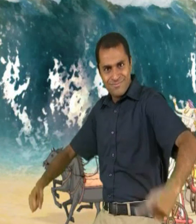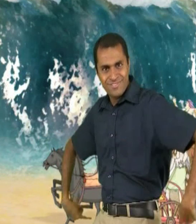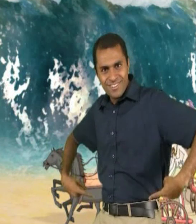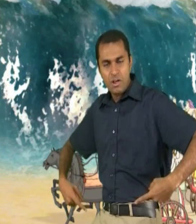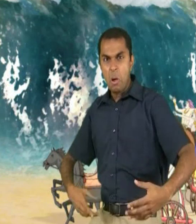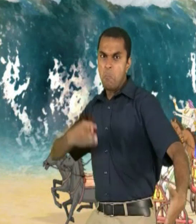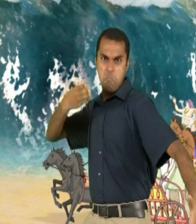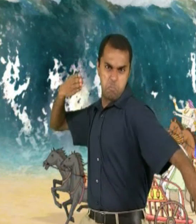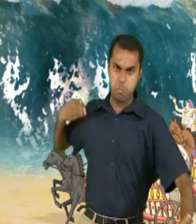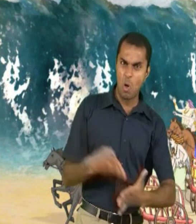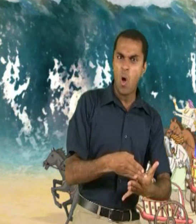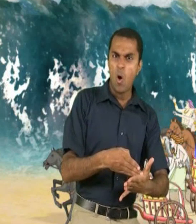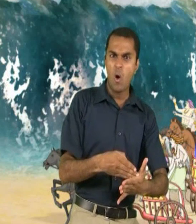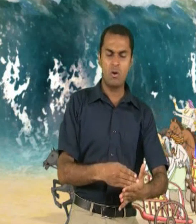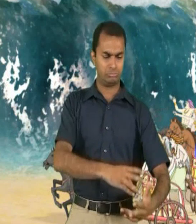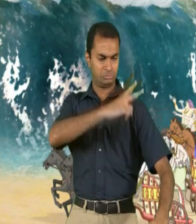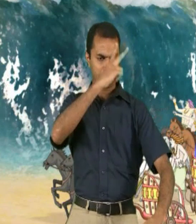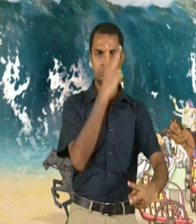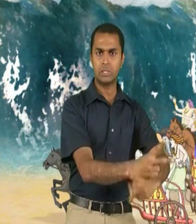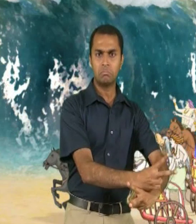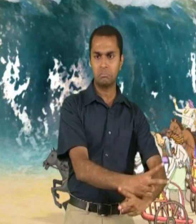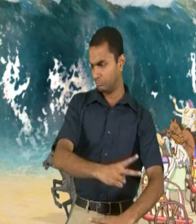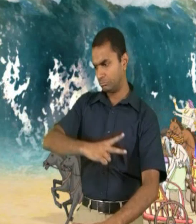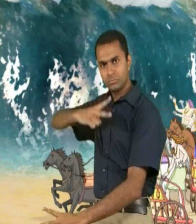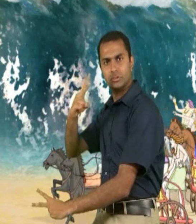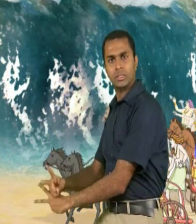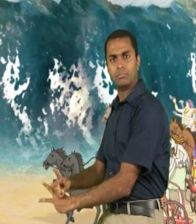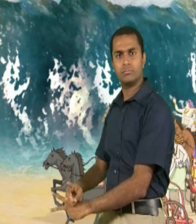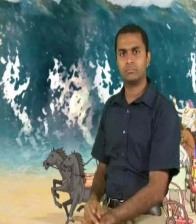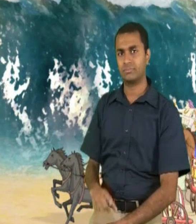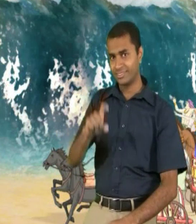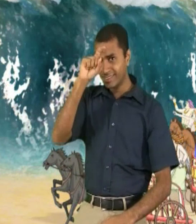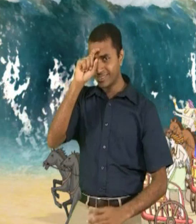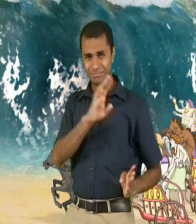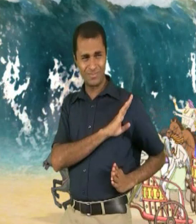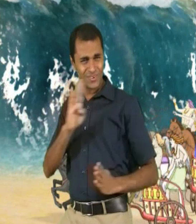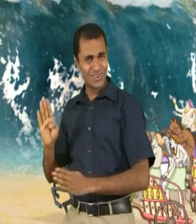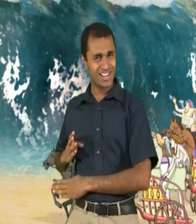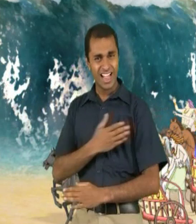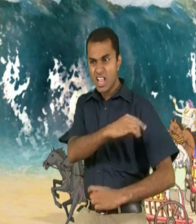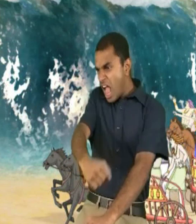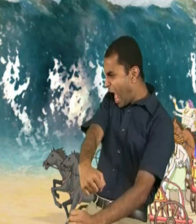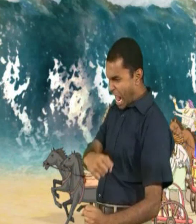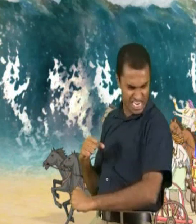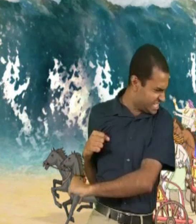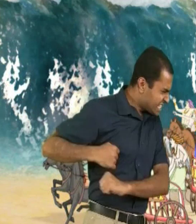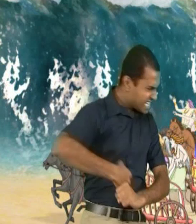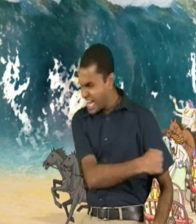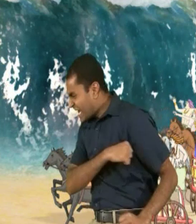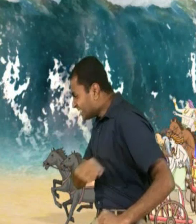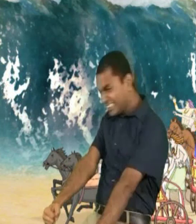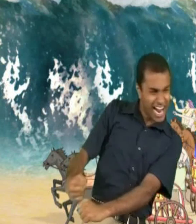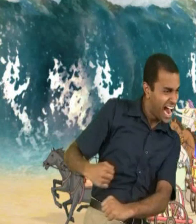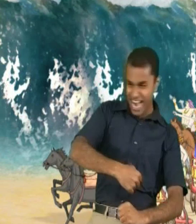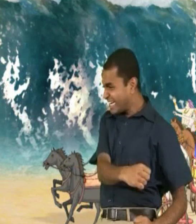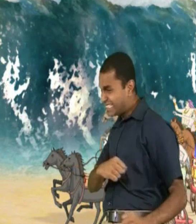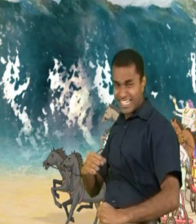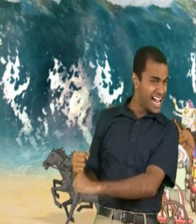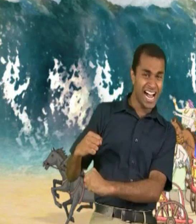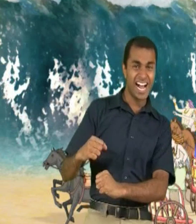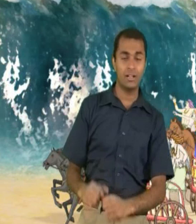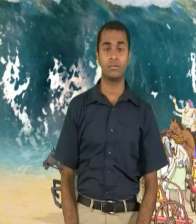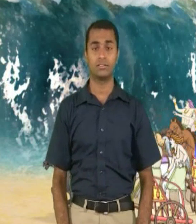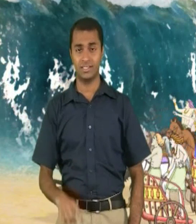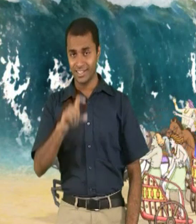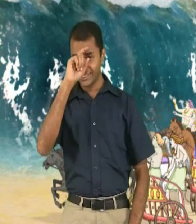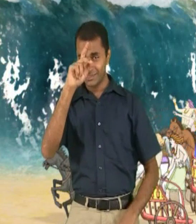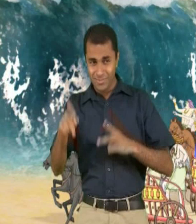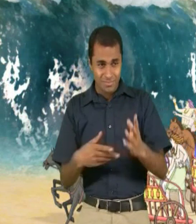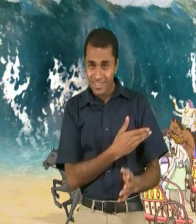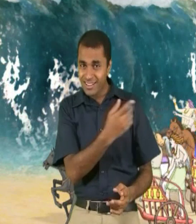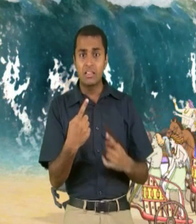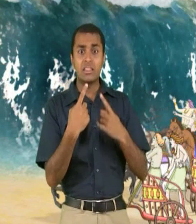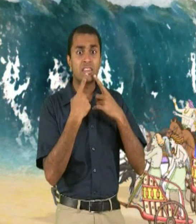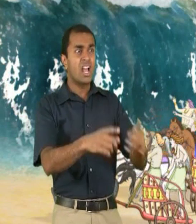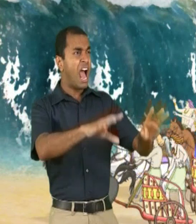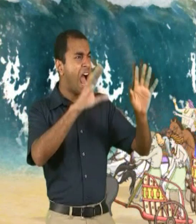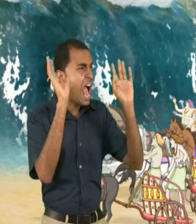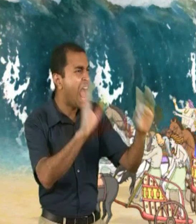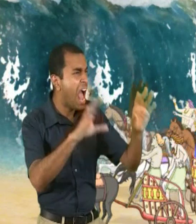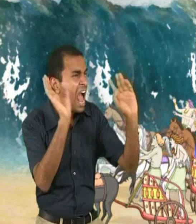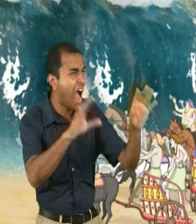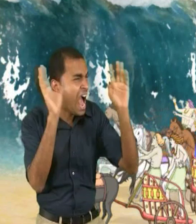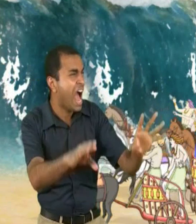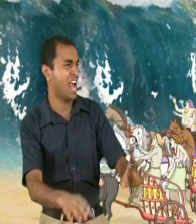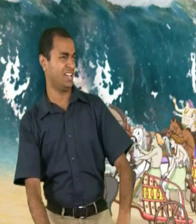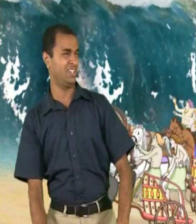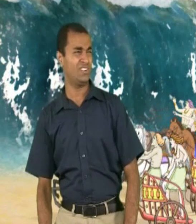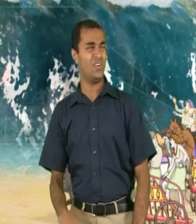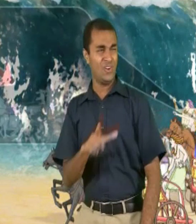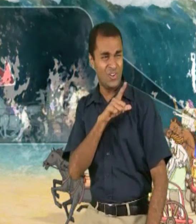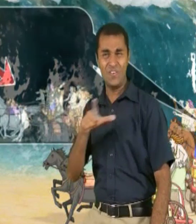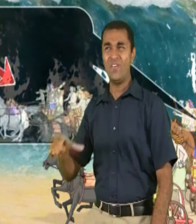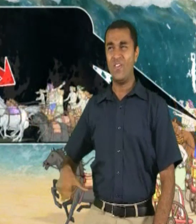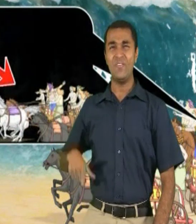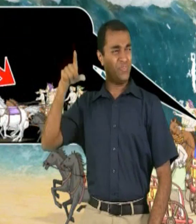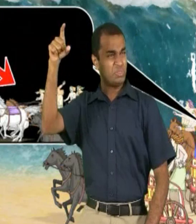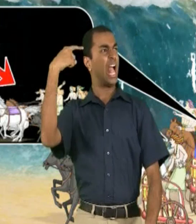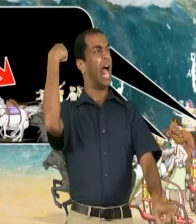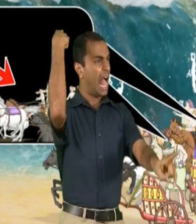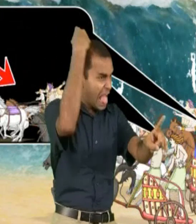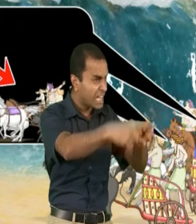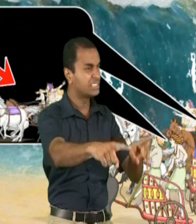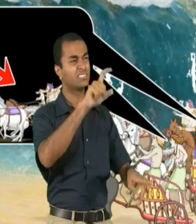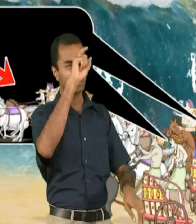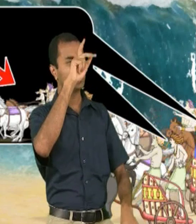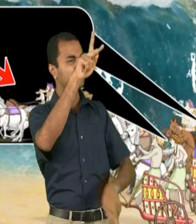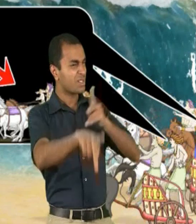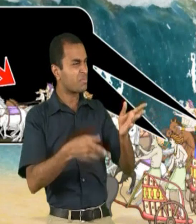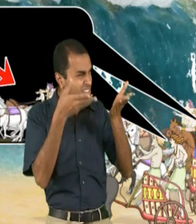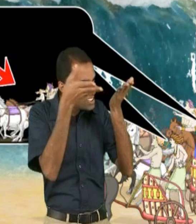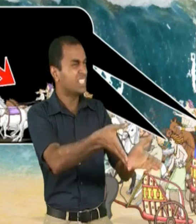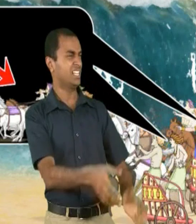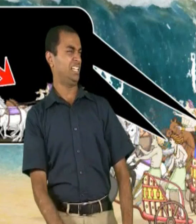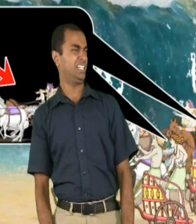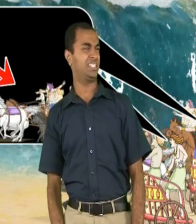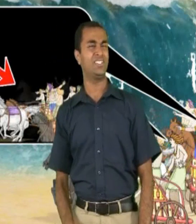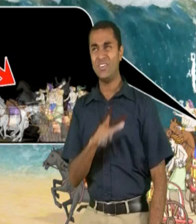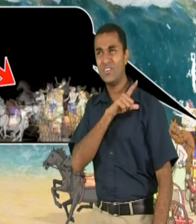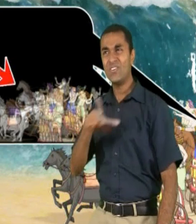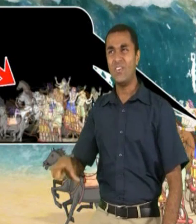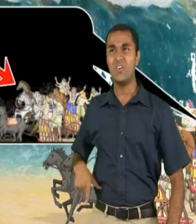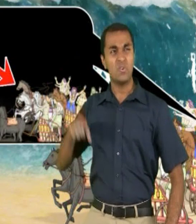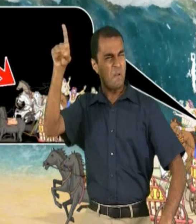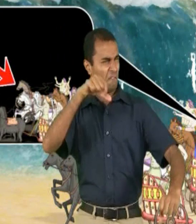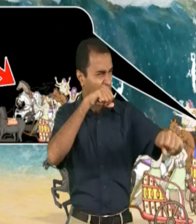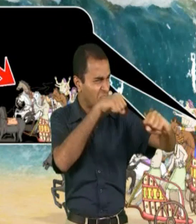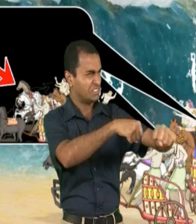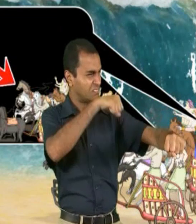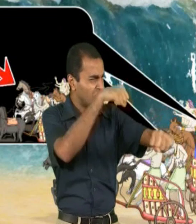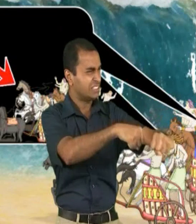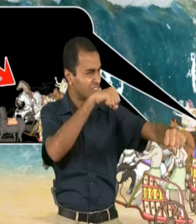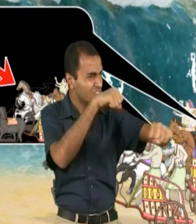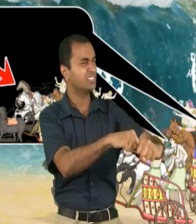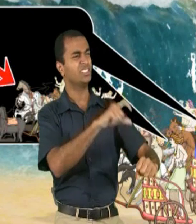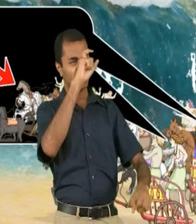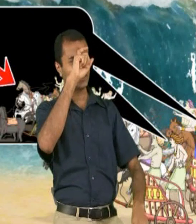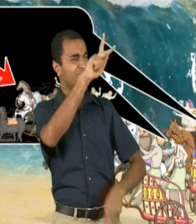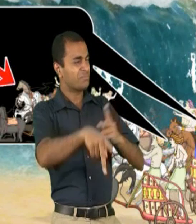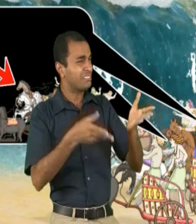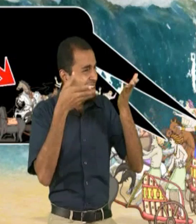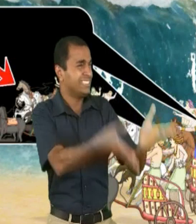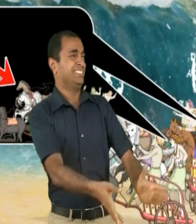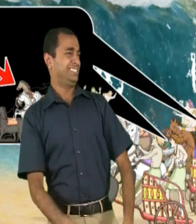He caused their chariot wheels to wobble, so that they had difficulty driving.